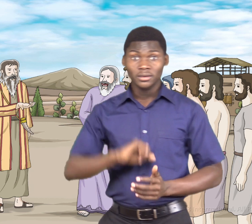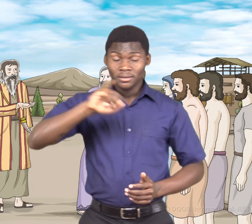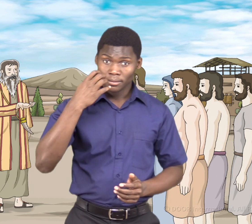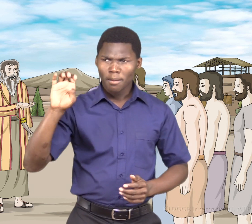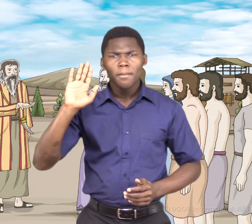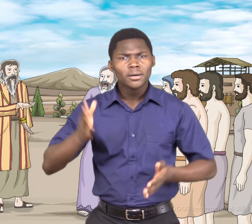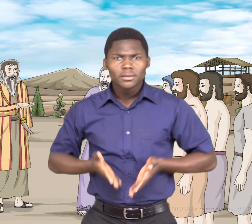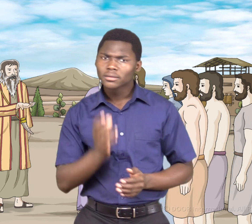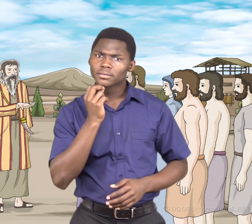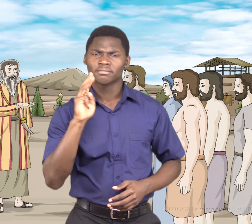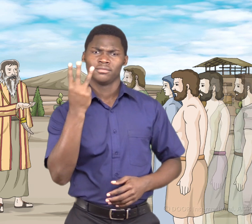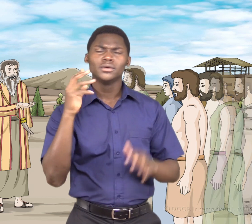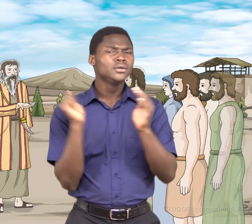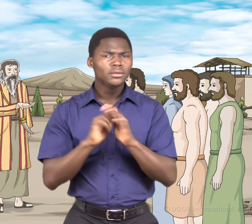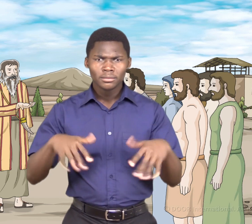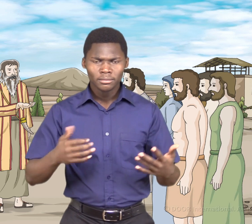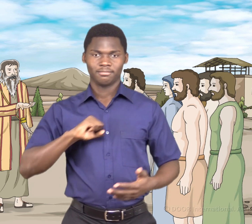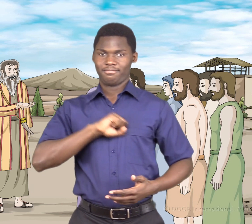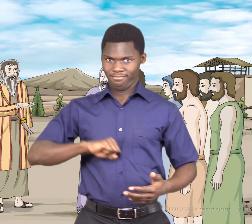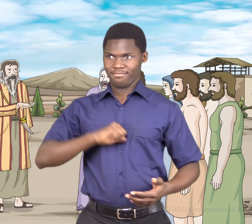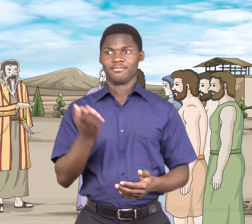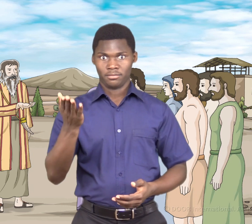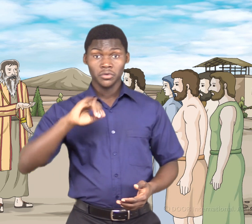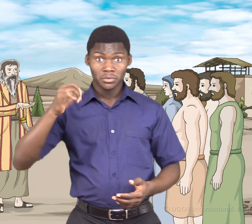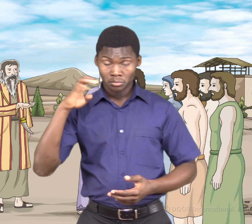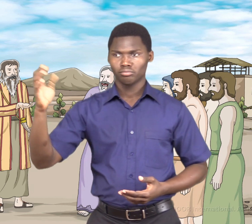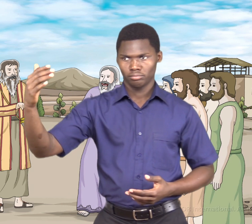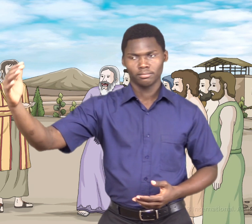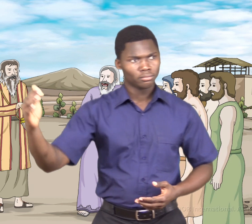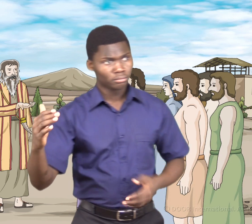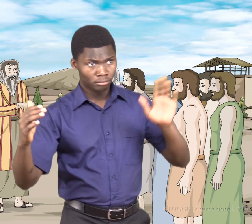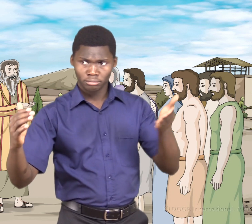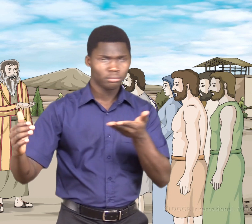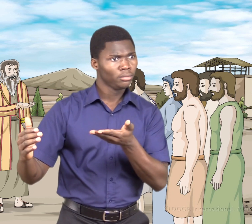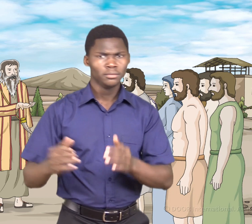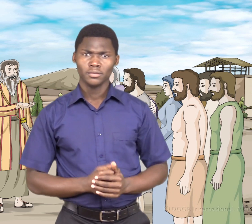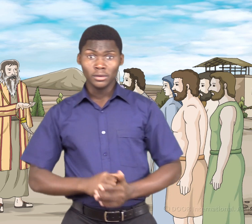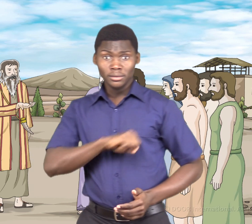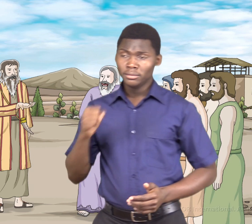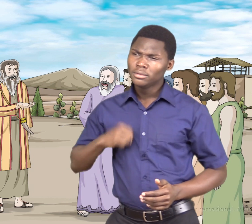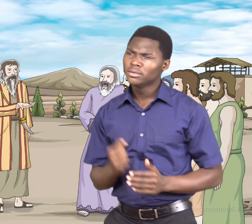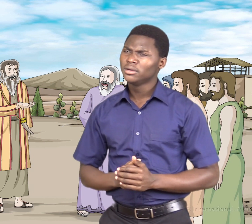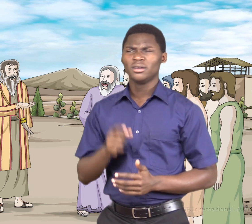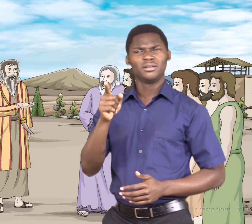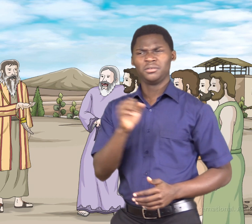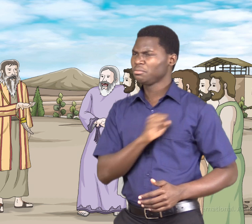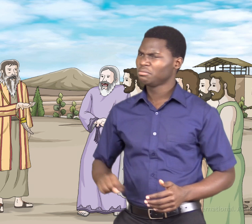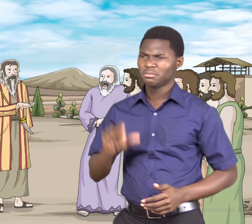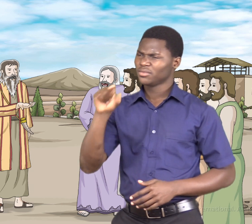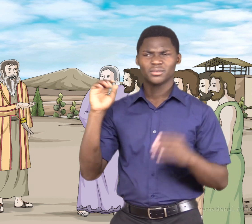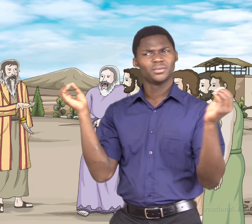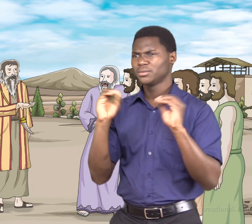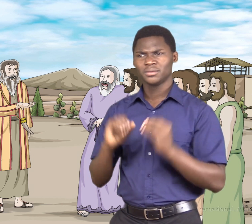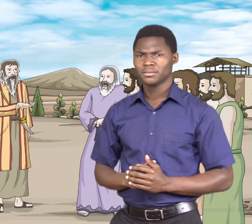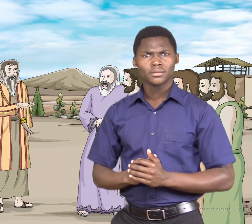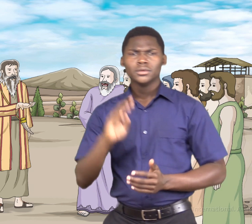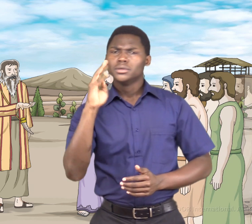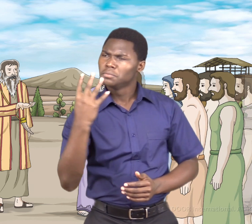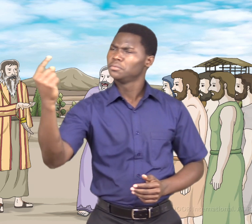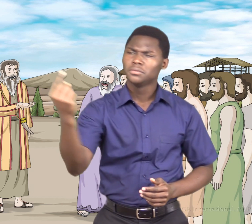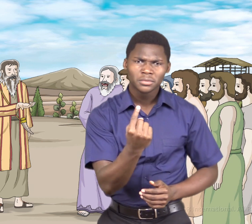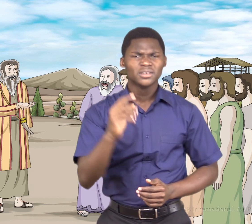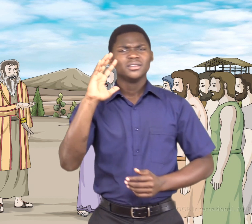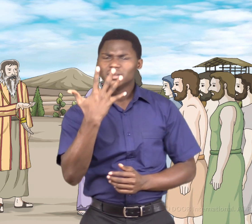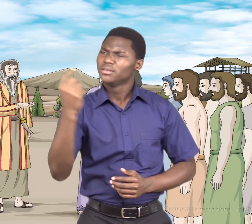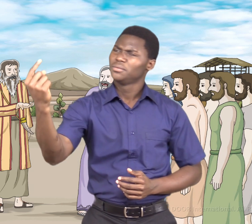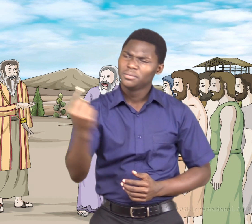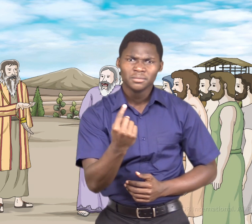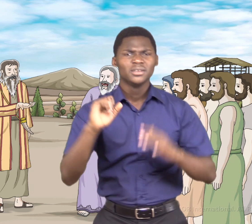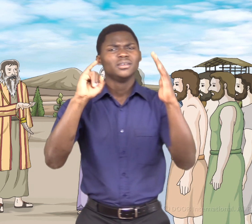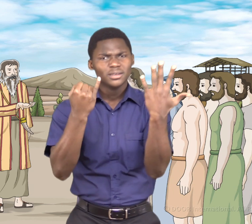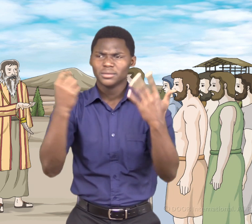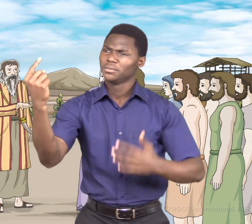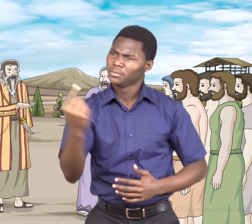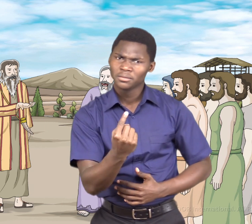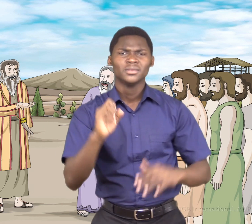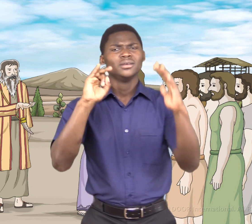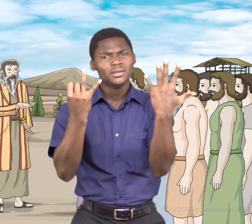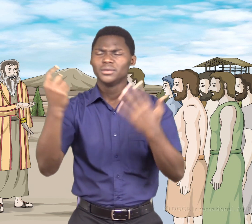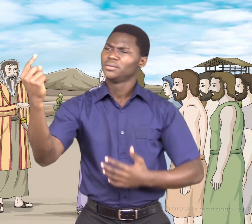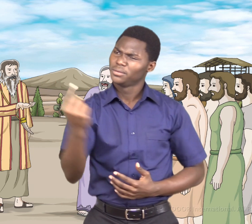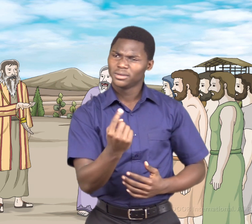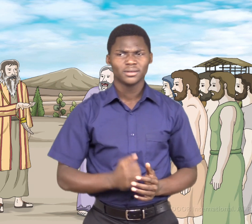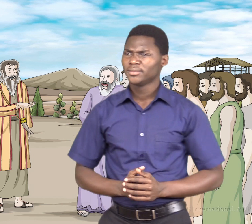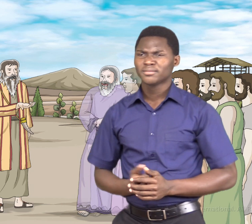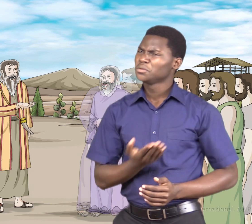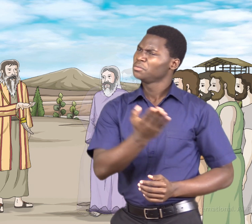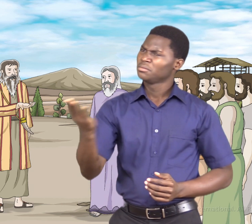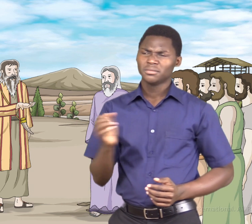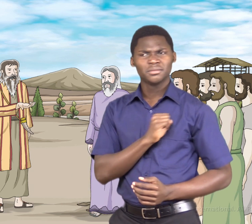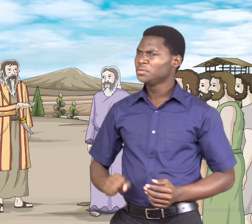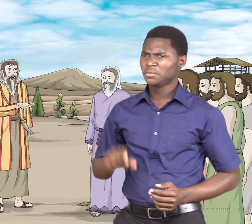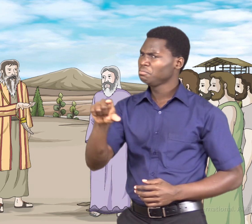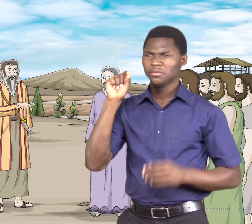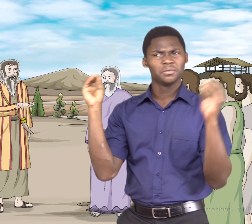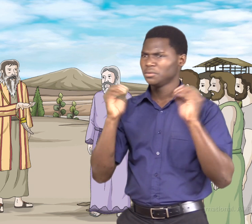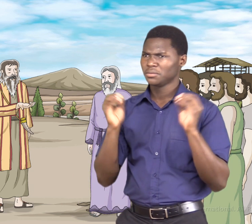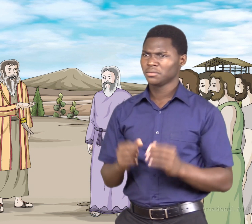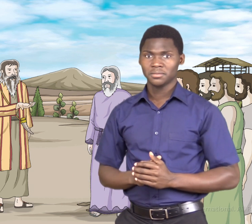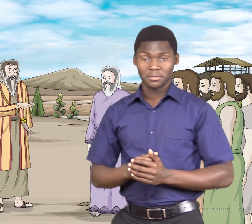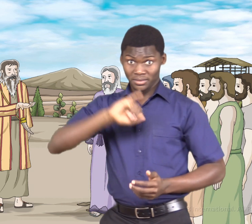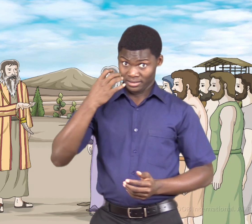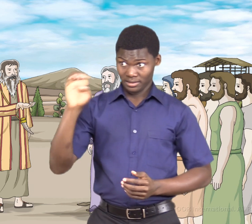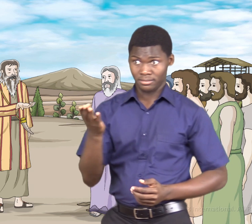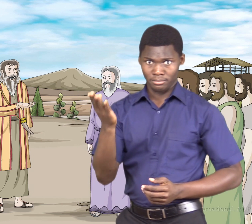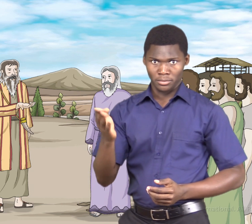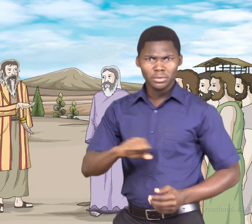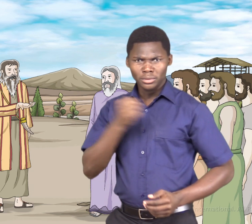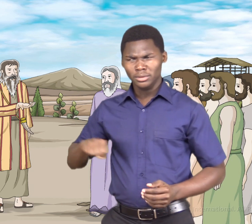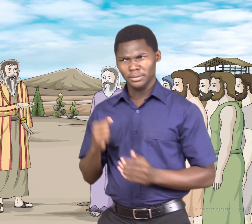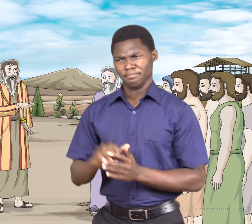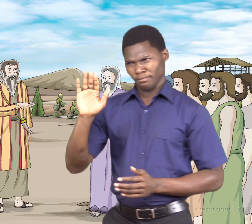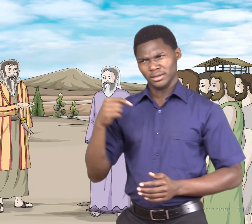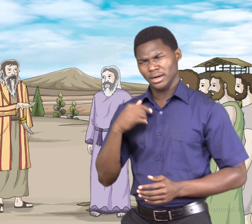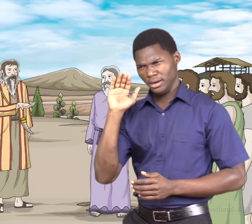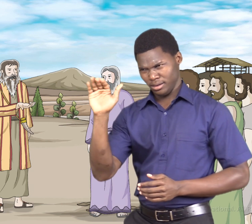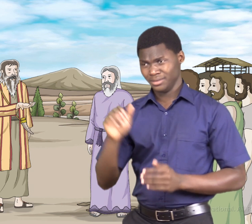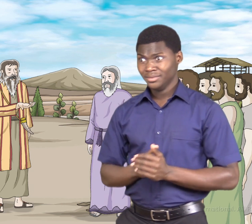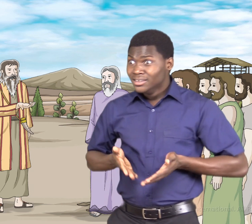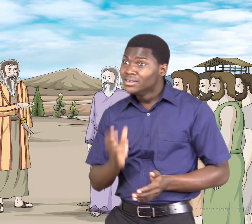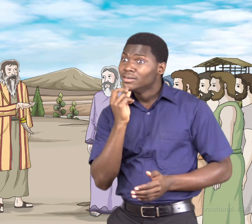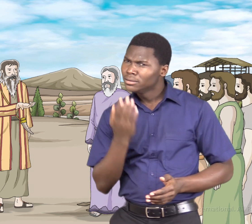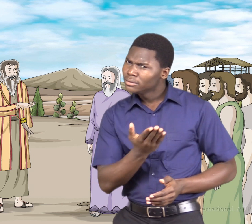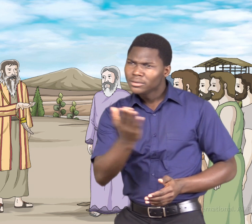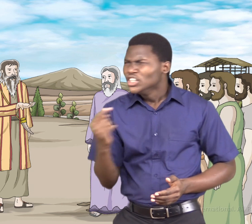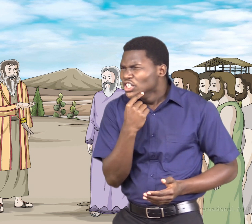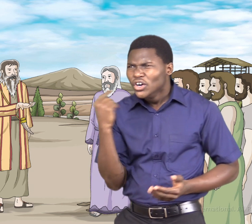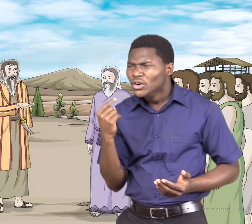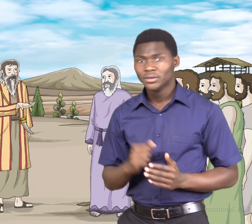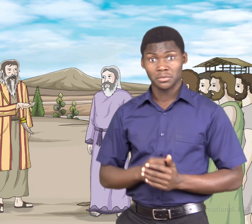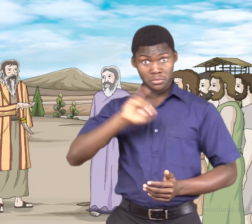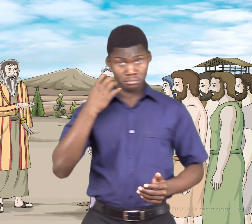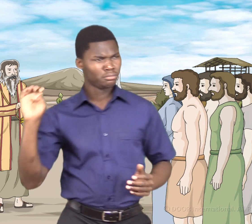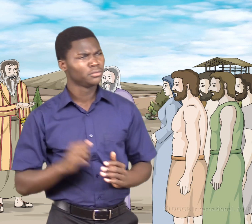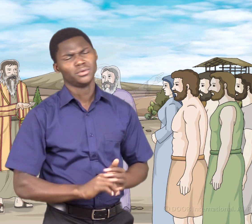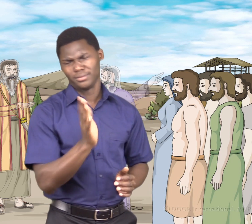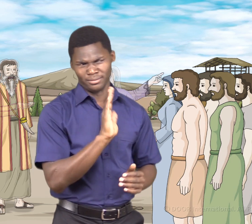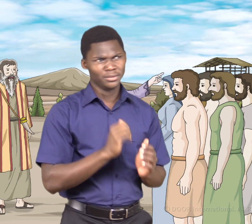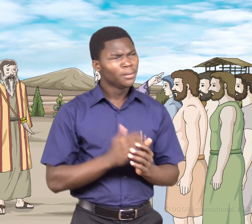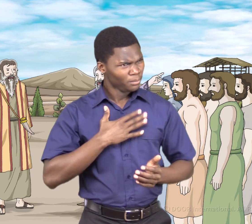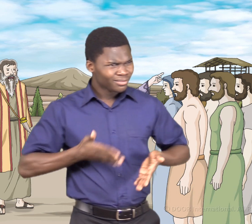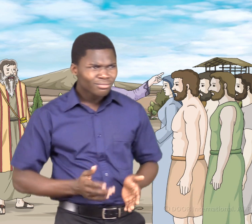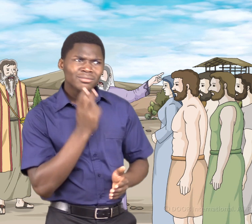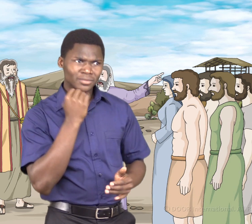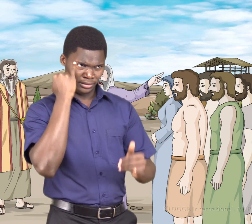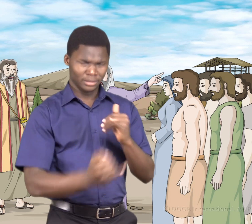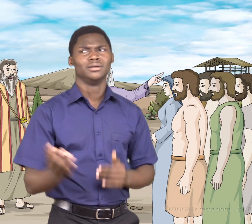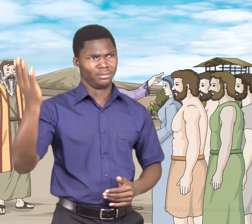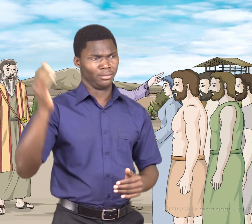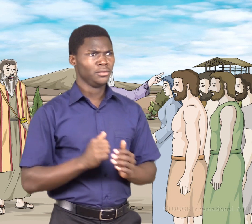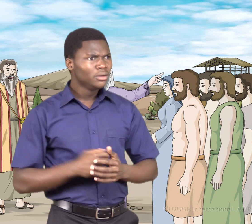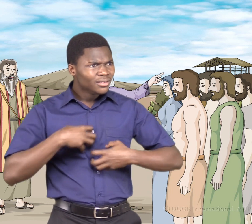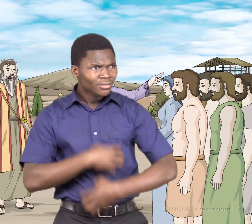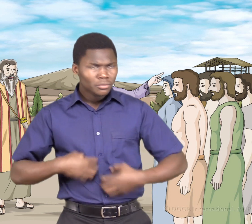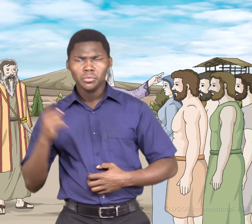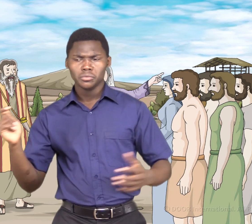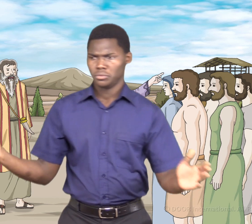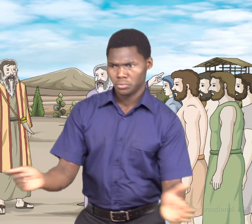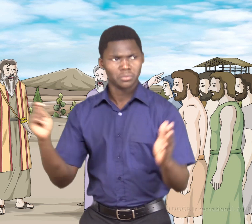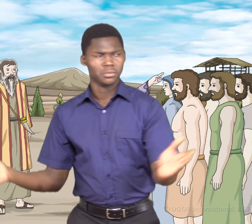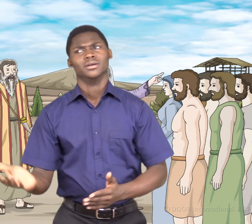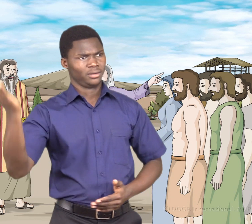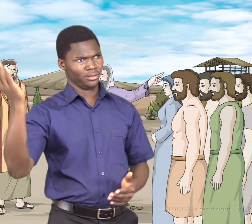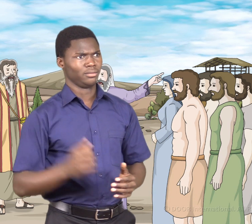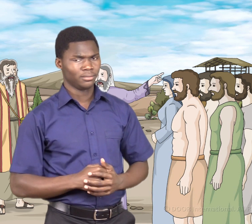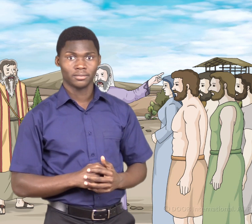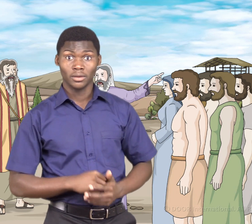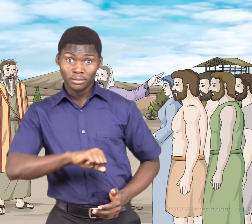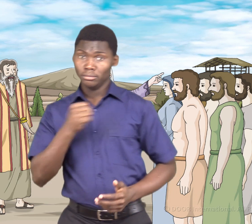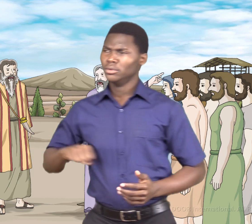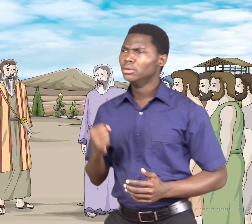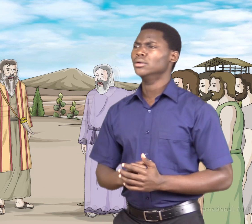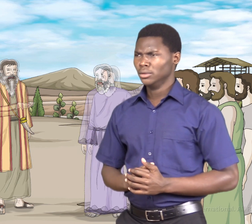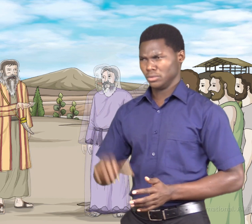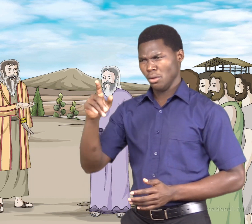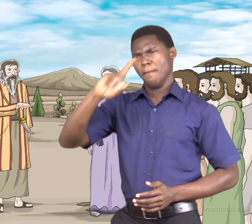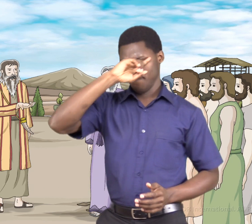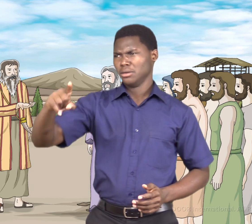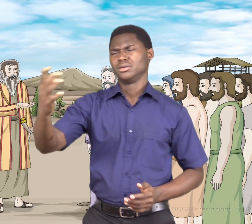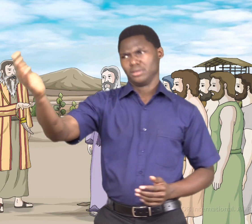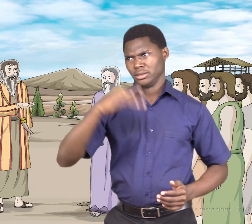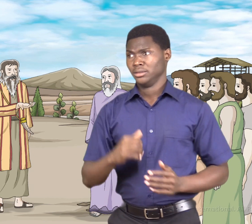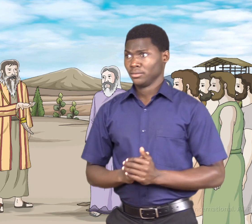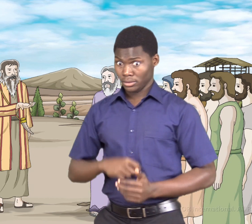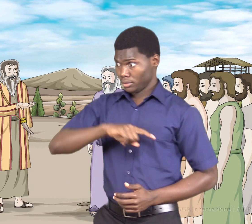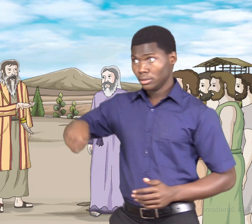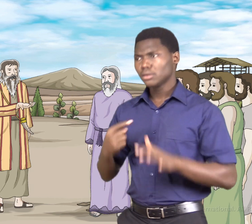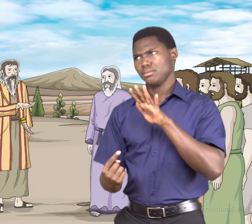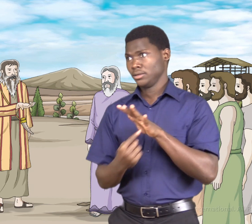Thus Jesse made seven of his sons pass before Samuel, but Samuel told him, “The LORD has not chosen any of these.” And Samuel asked him, “Are these all the sons you have?”